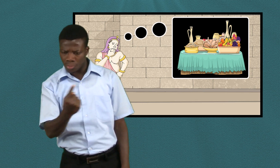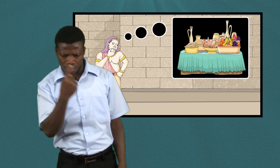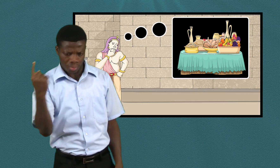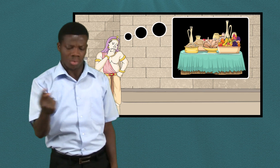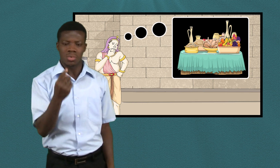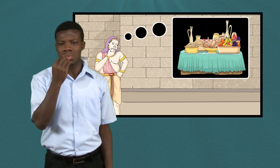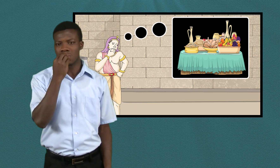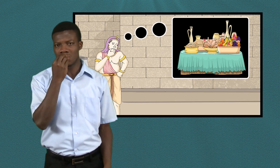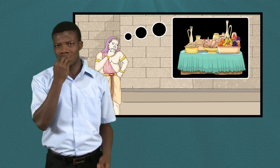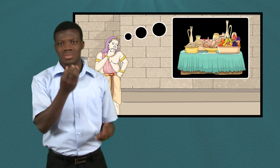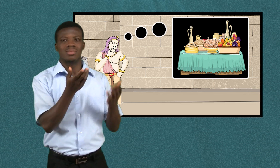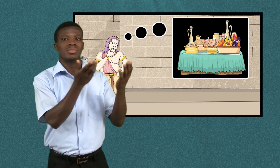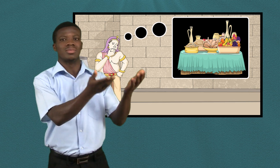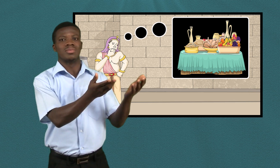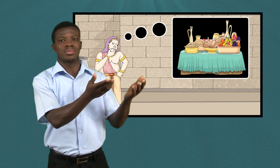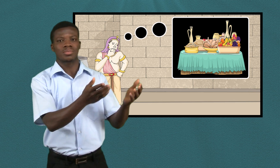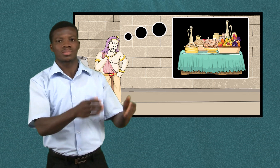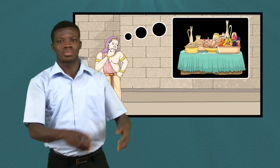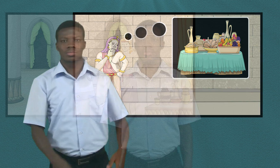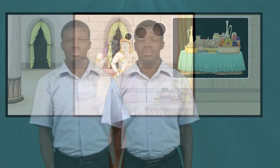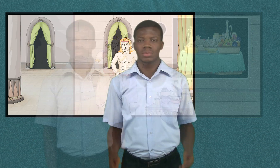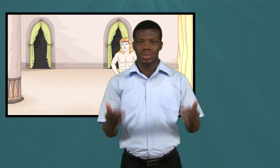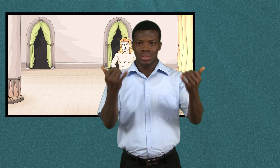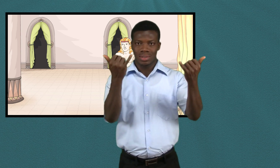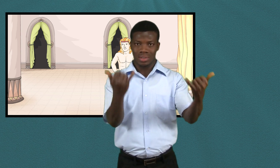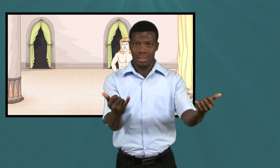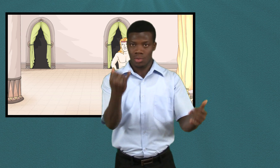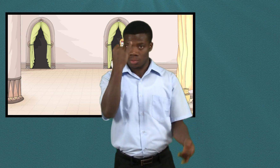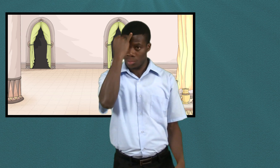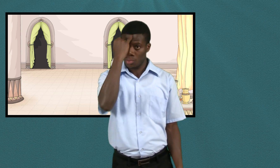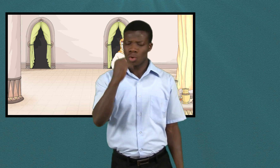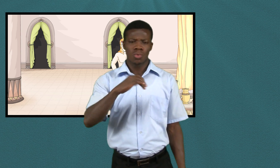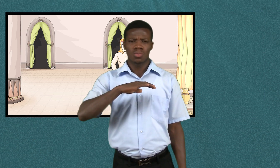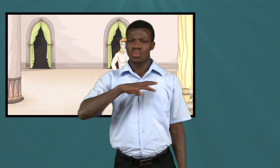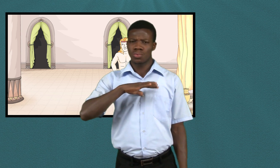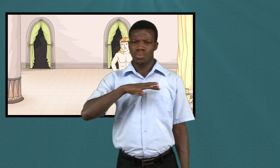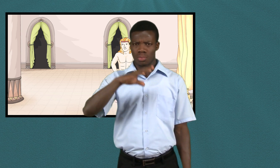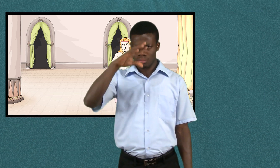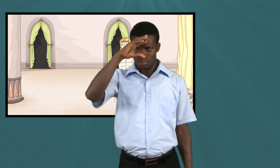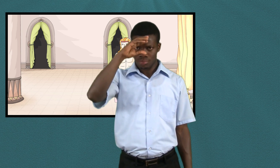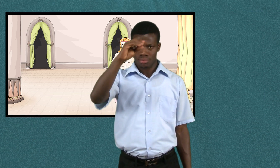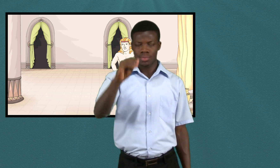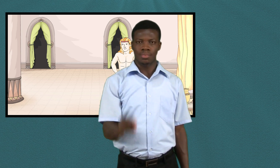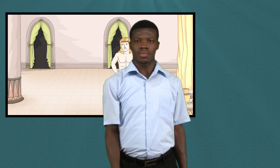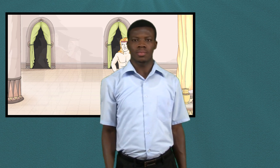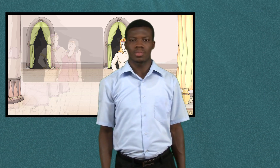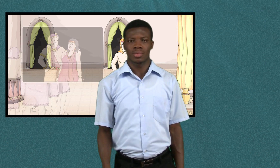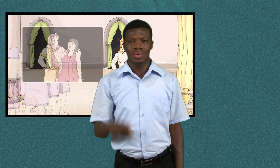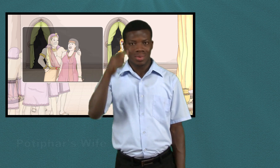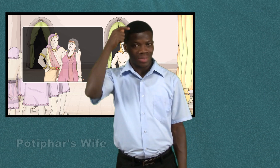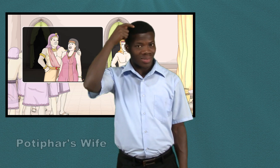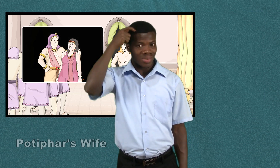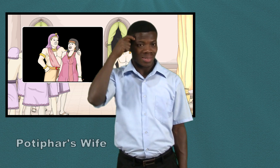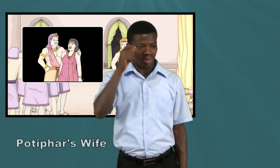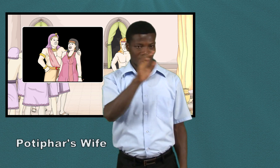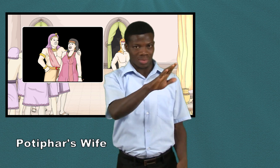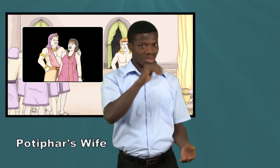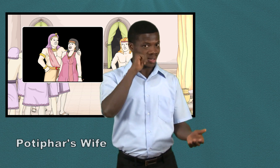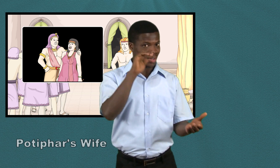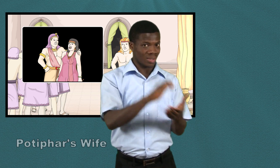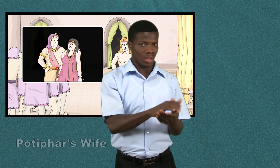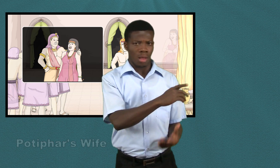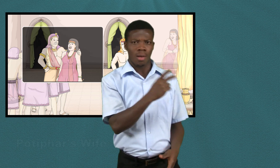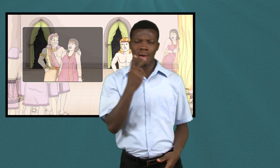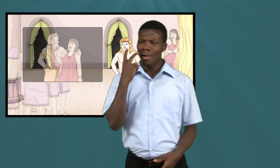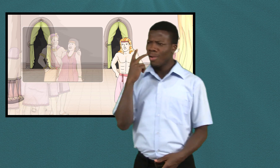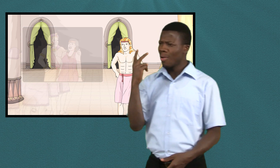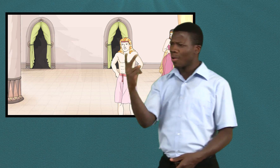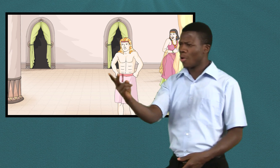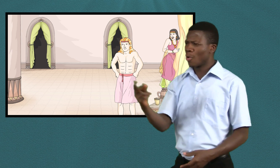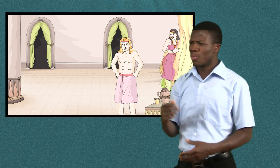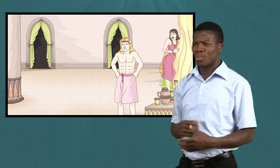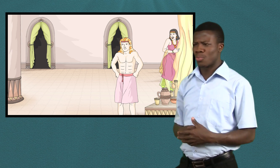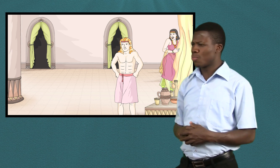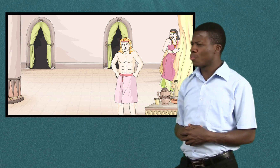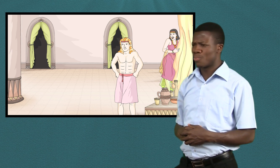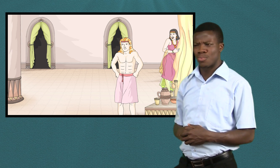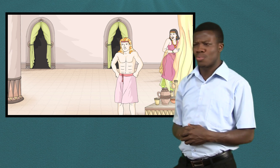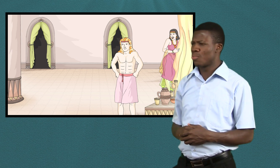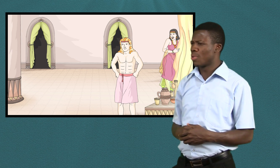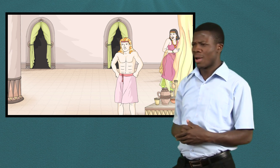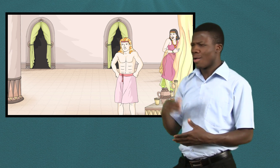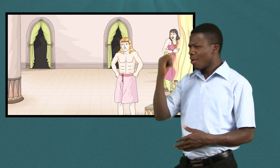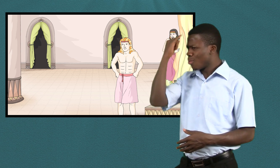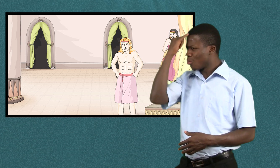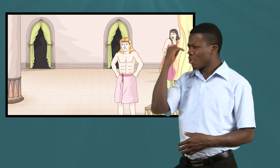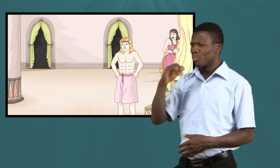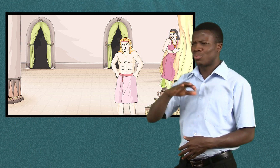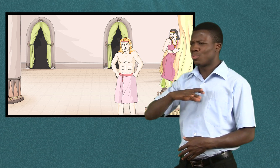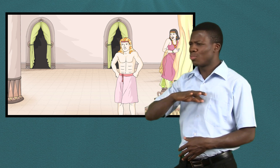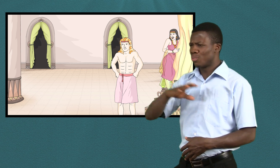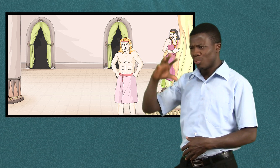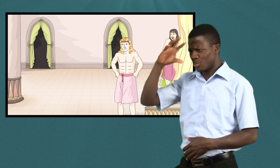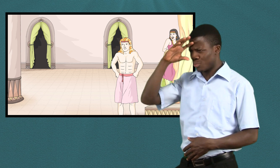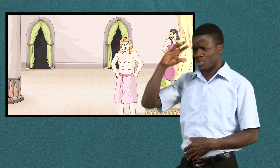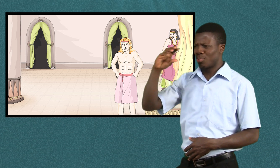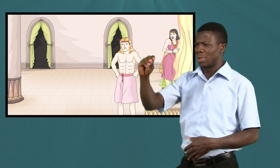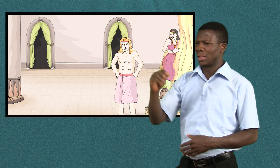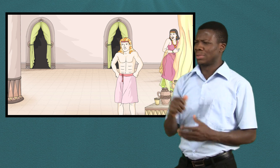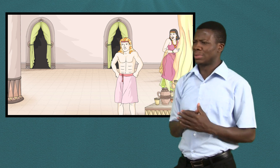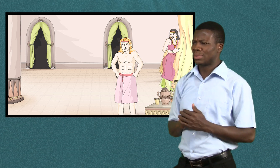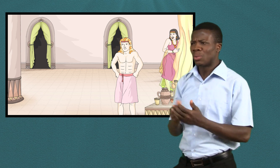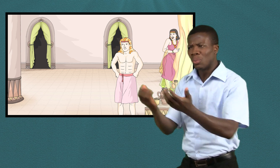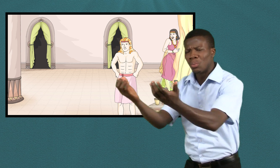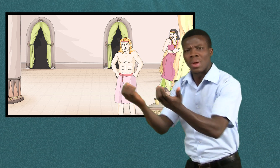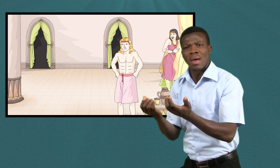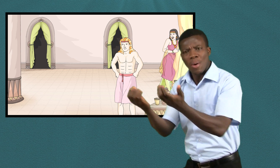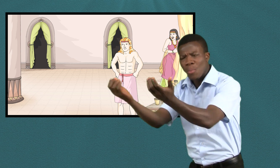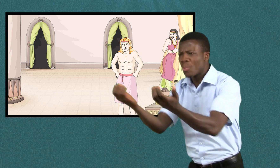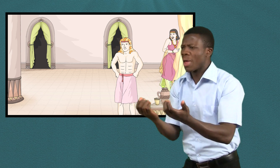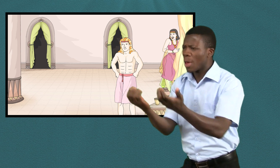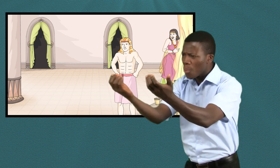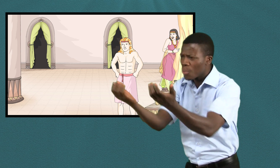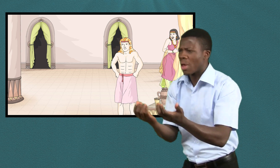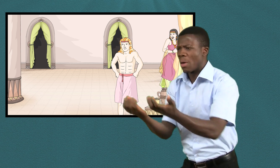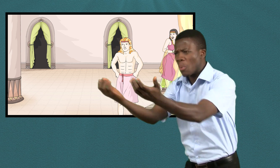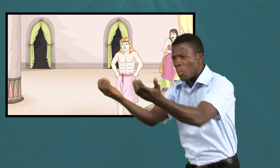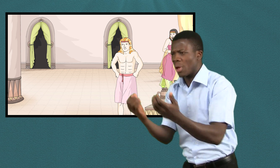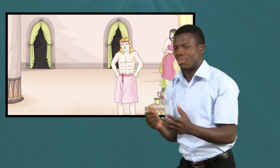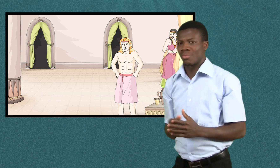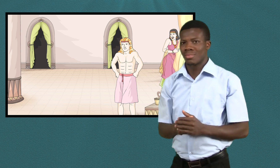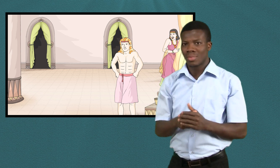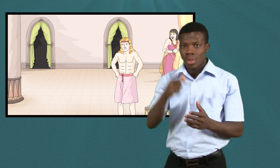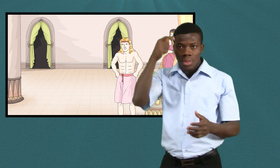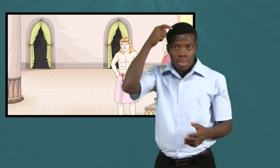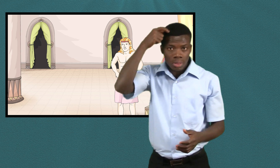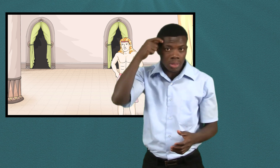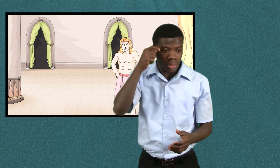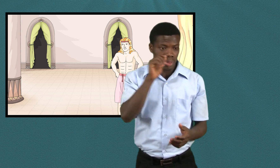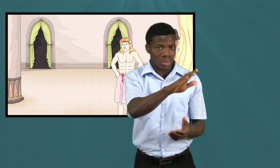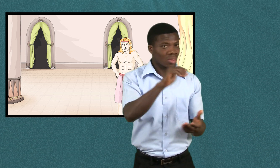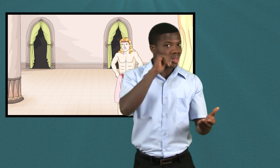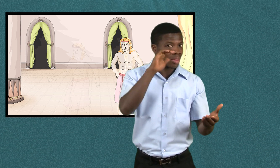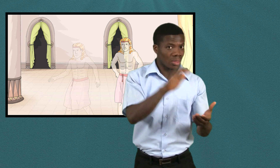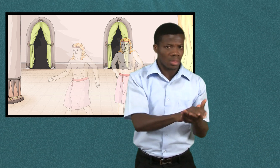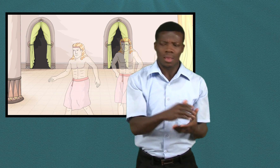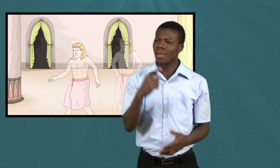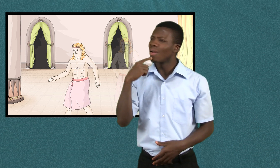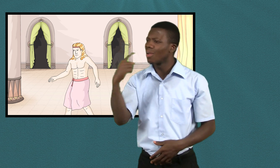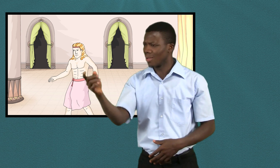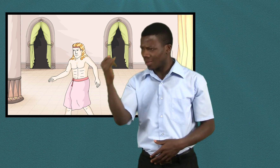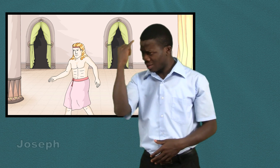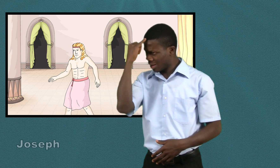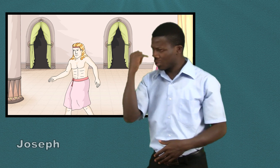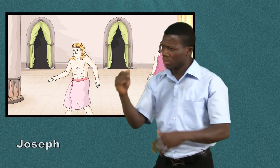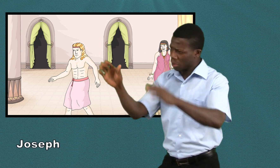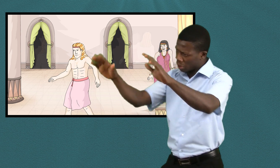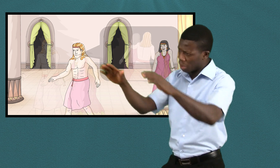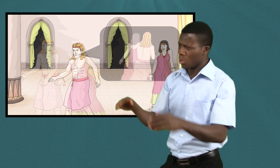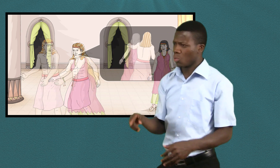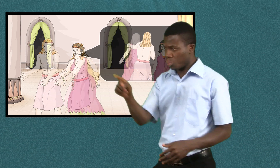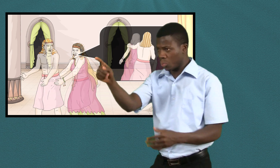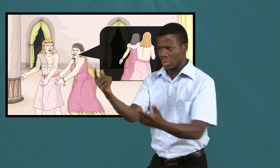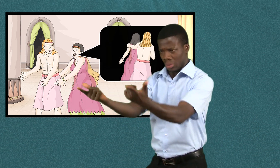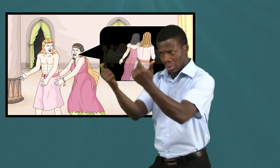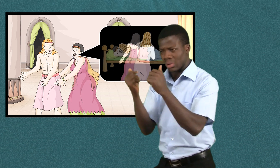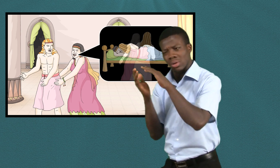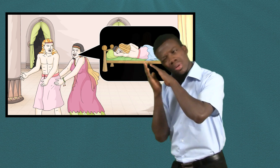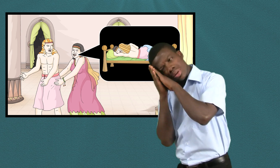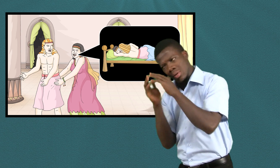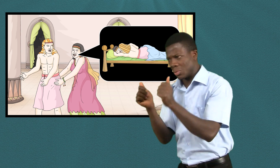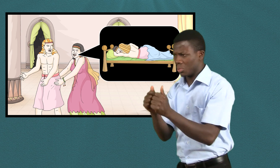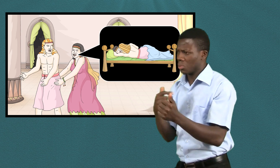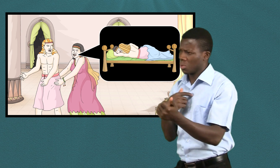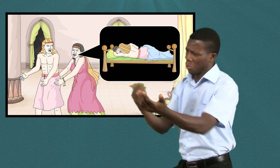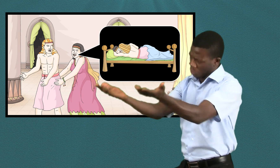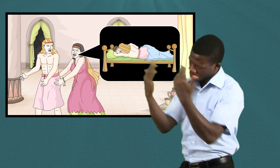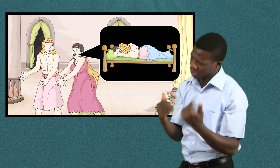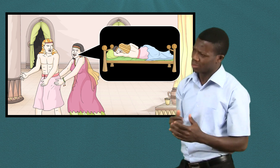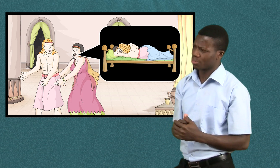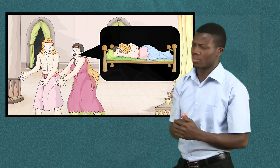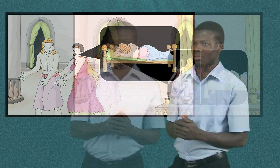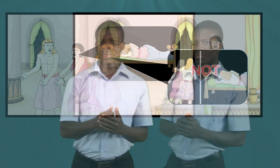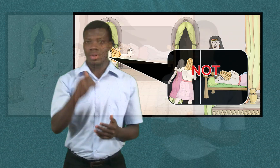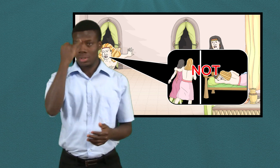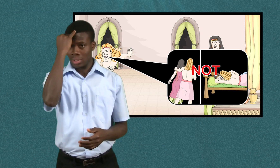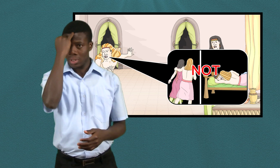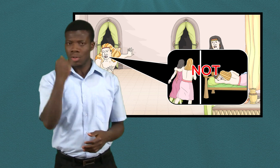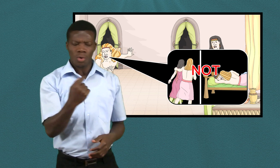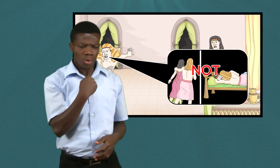Now Joseph was well-built and handsome, and after some time his master’s wife cast her eyes upon Joseph and said, “Sleep with me.”